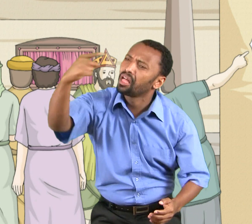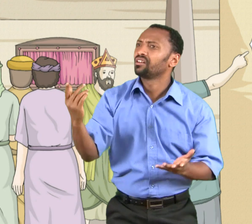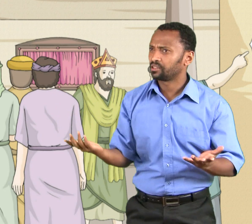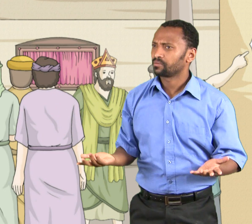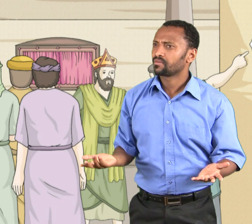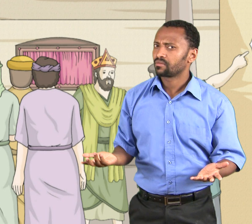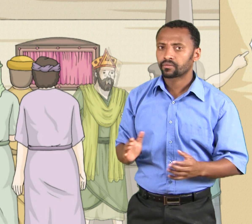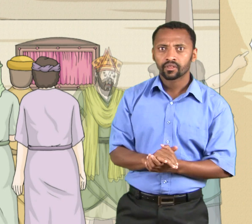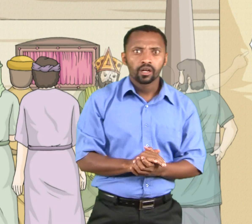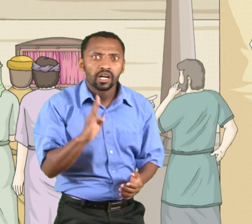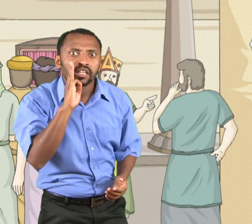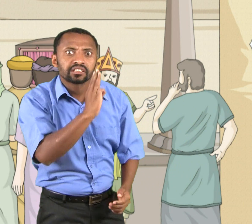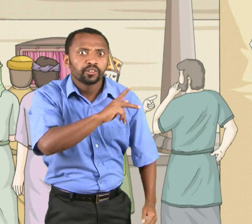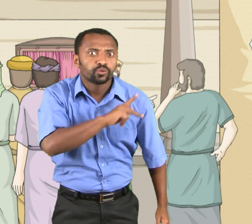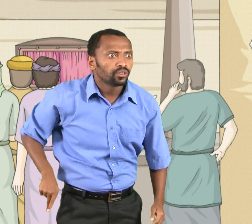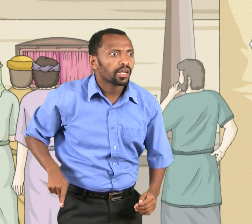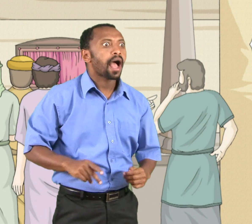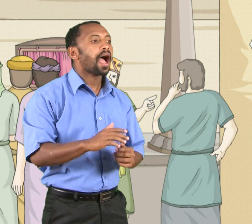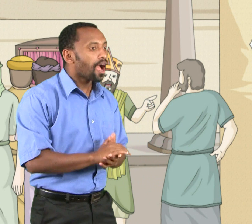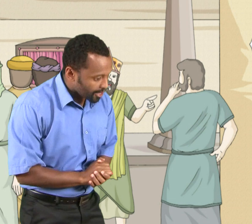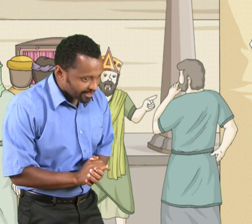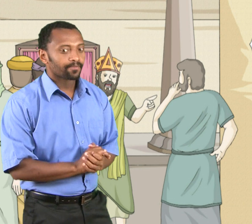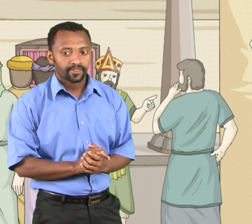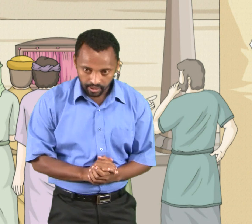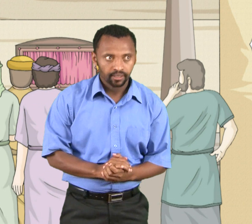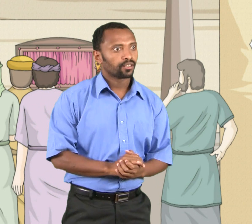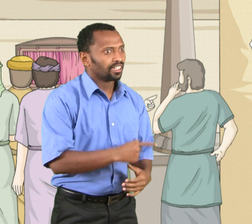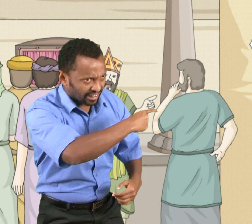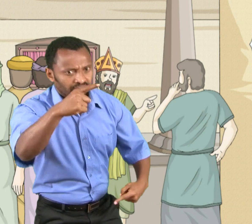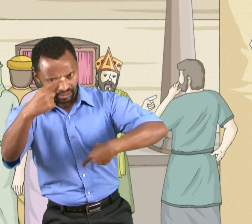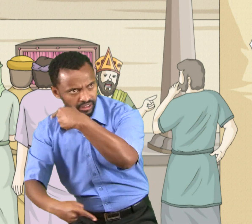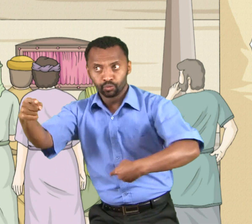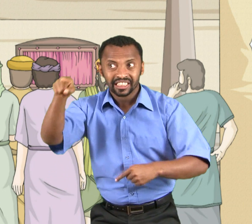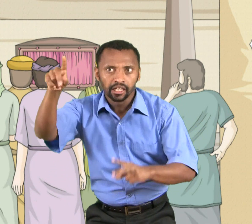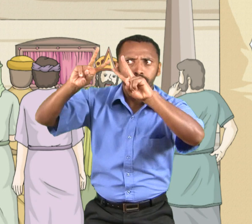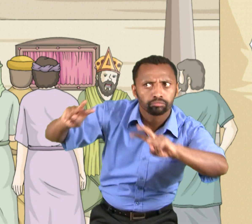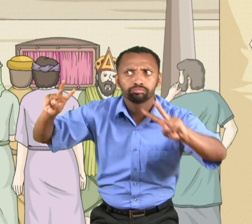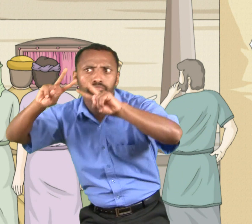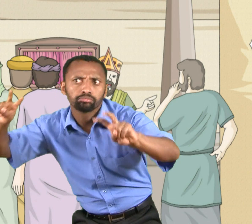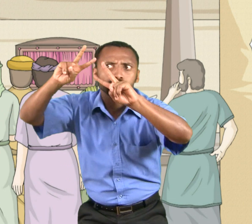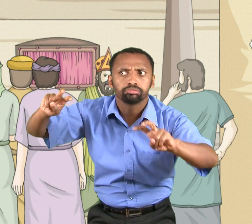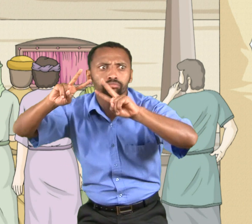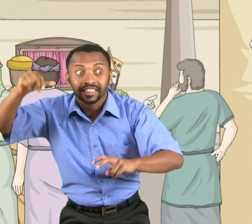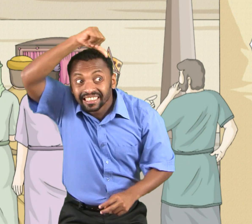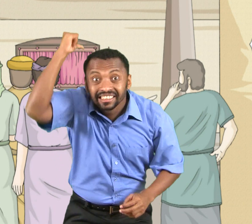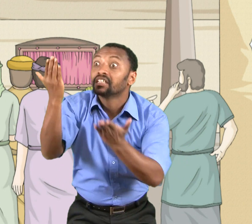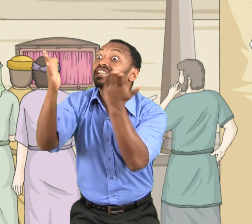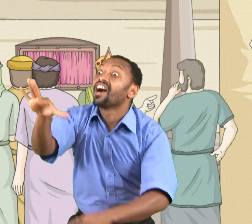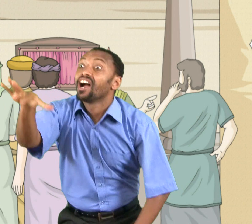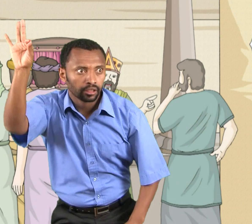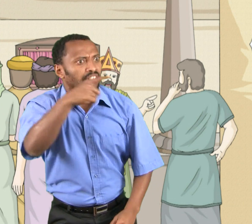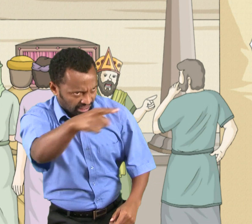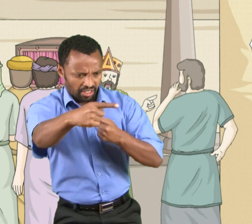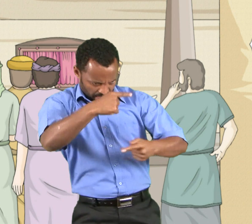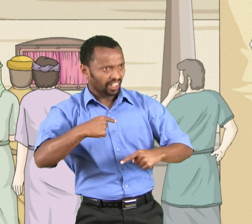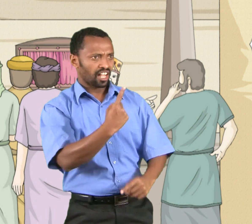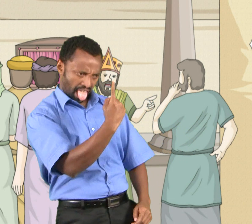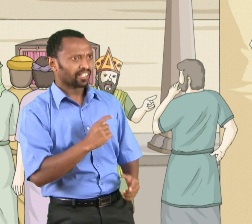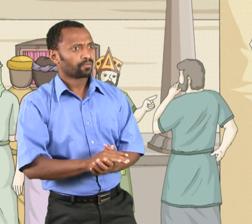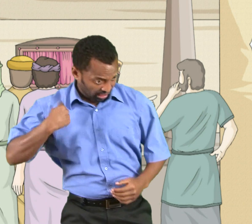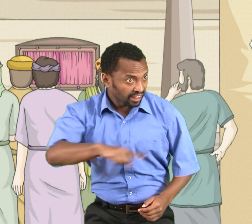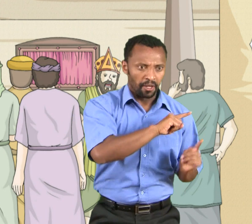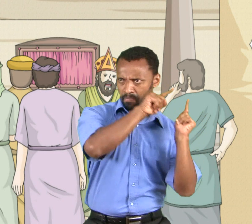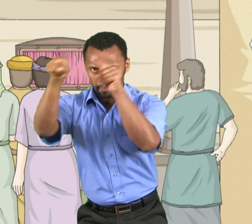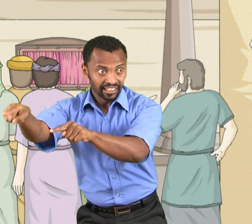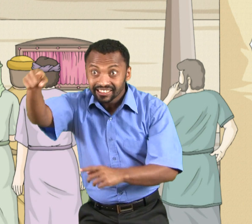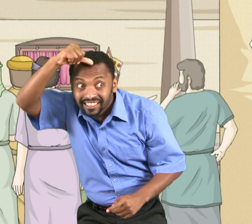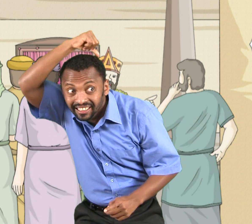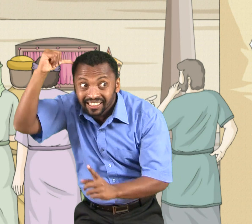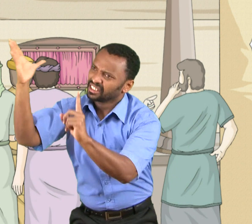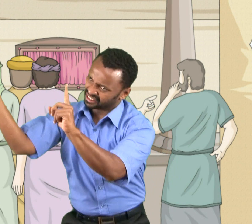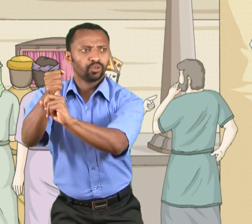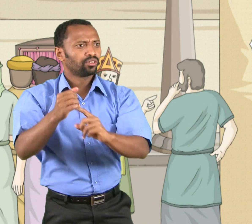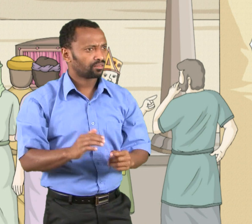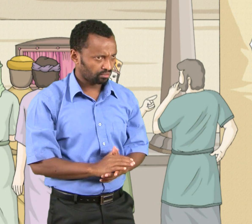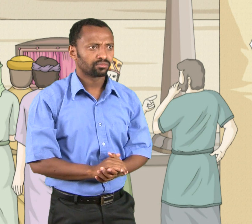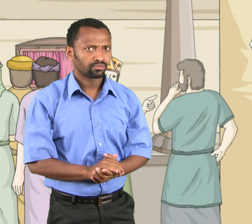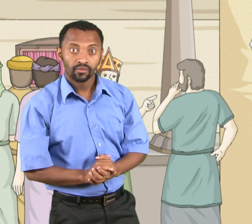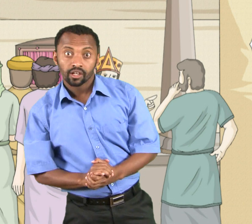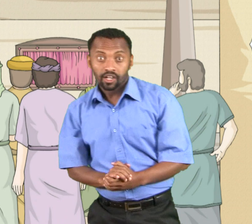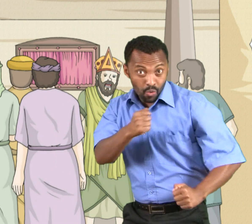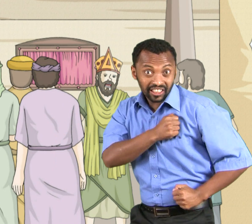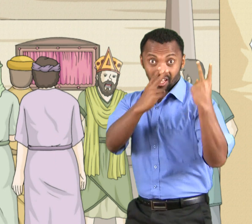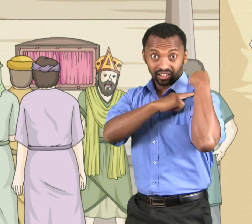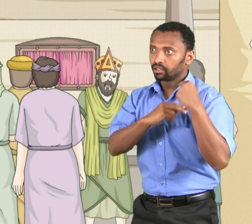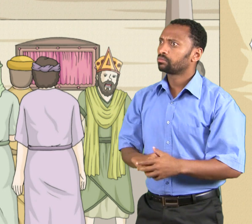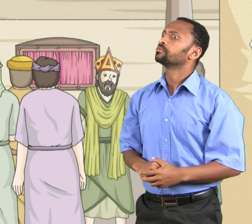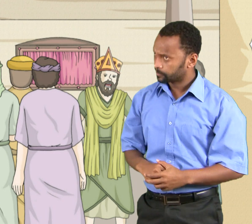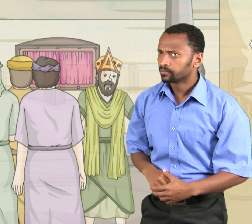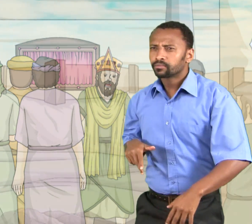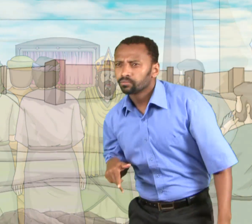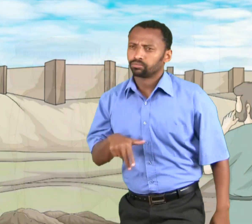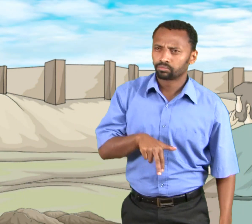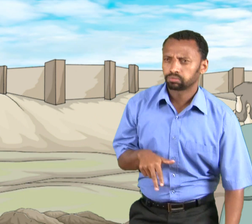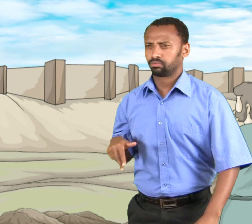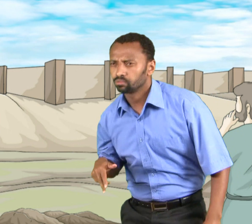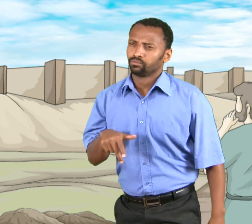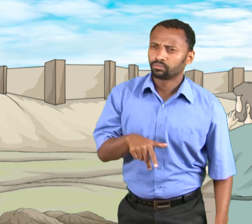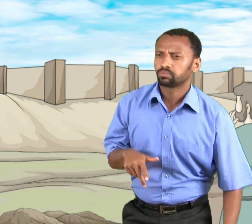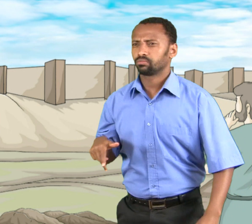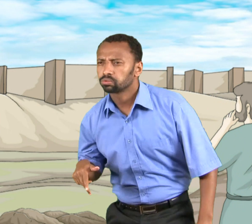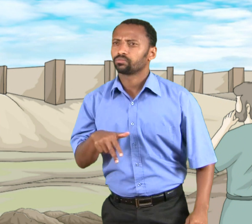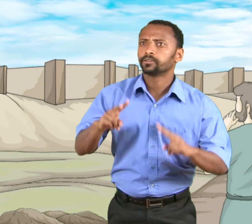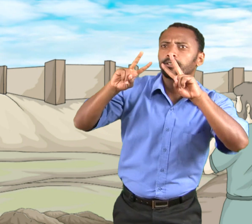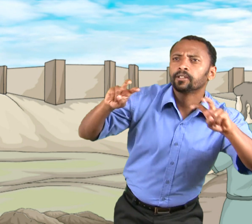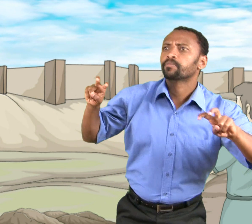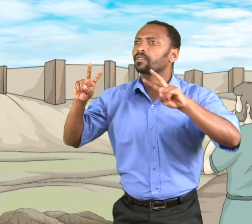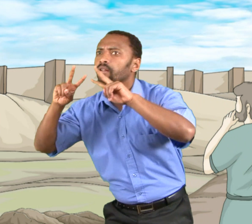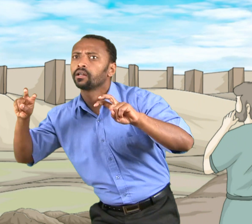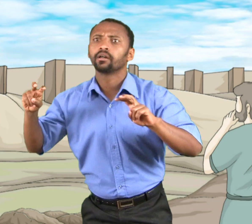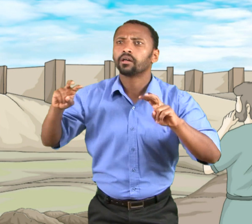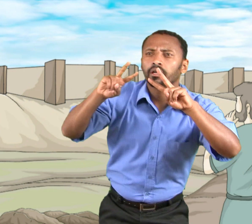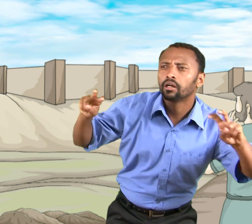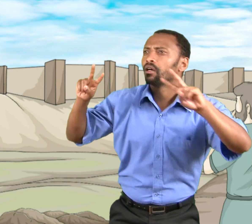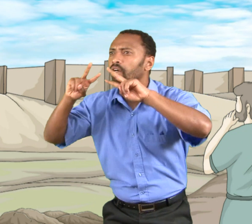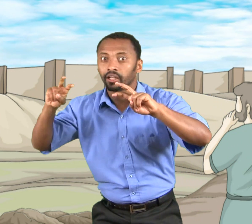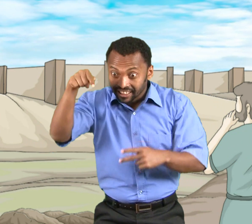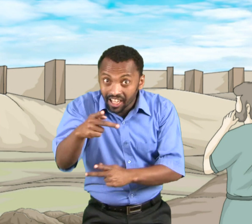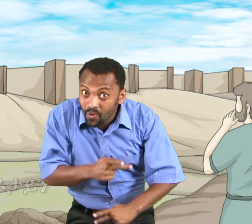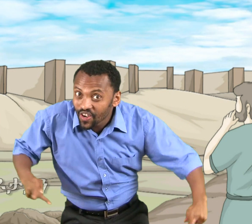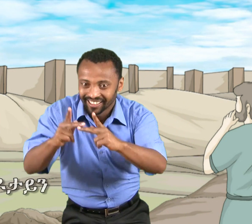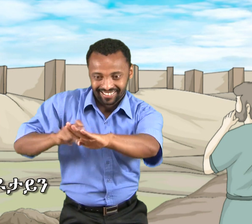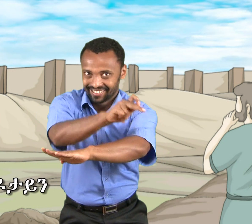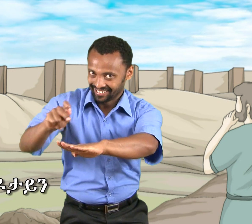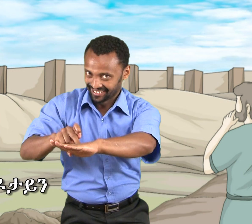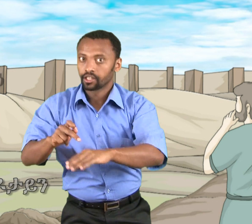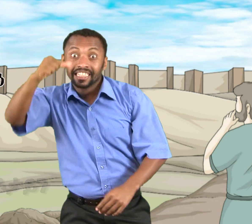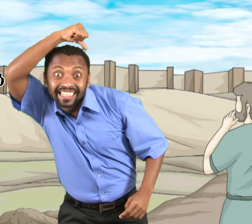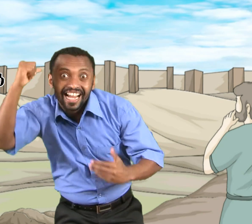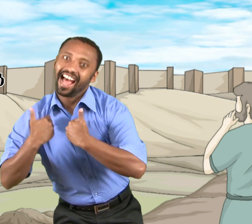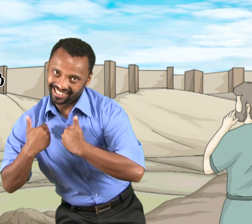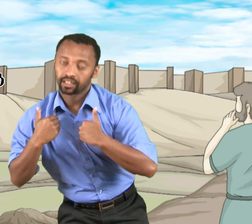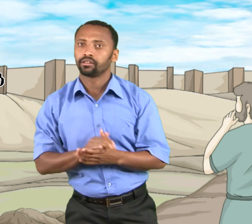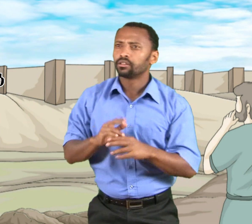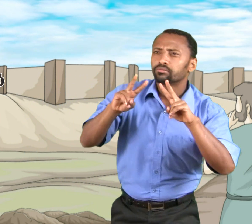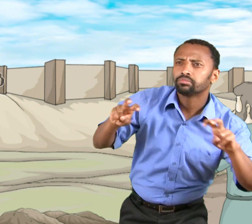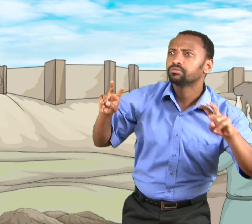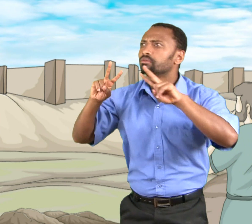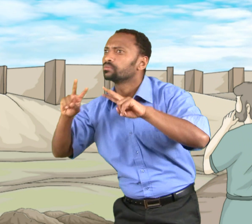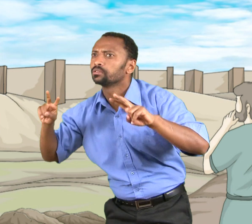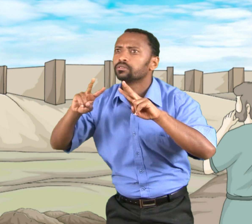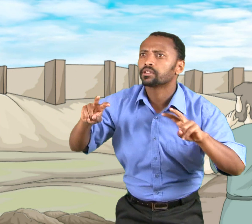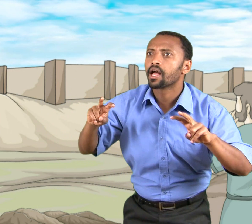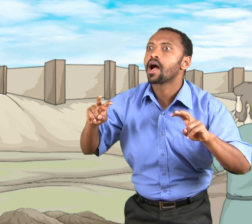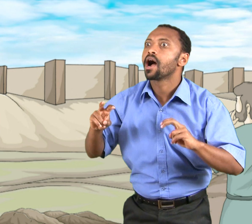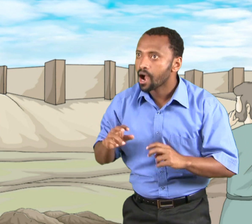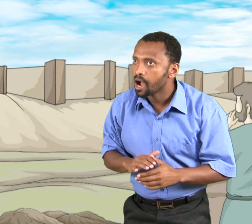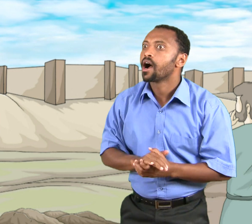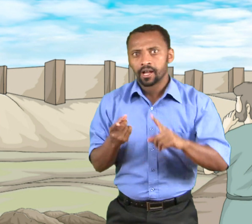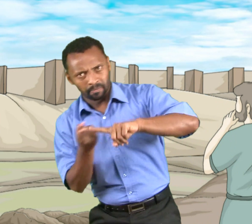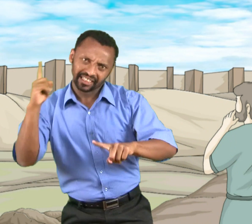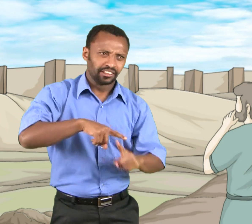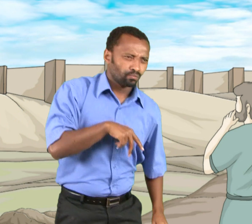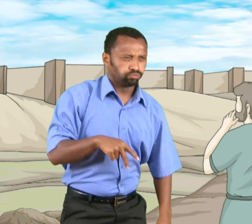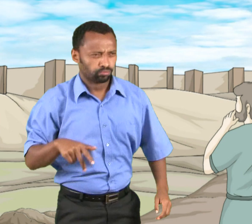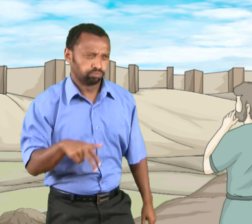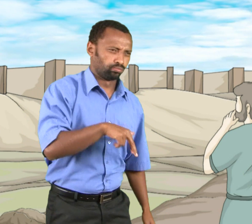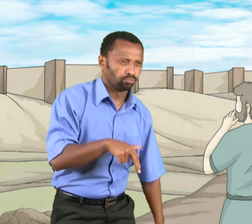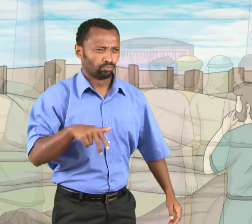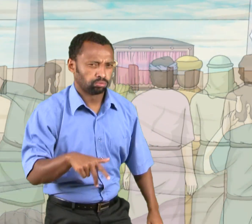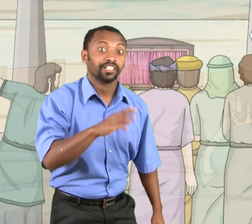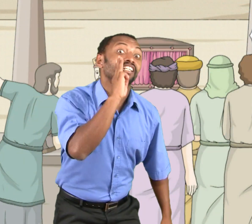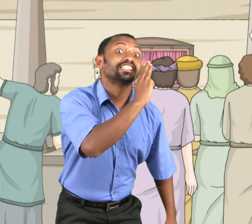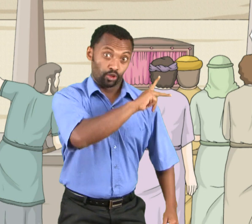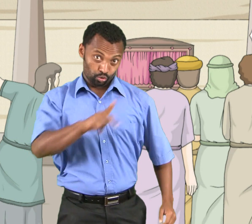So the king said, “Go and see where he is, that I may send men to capture him.”